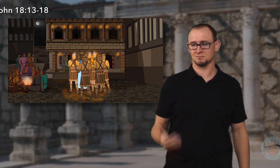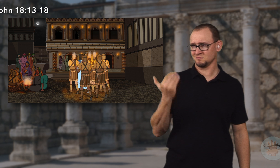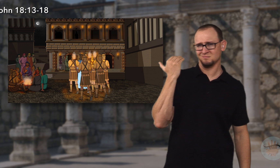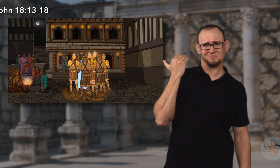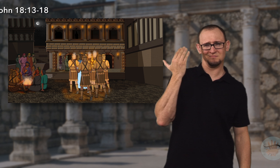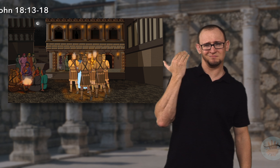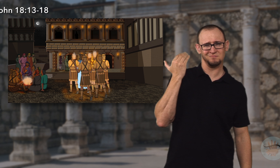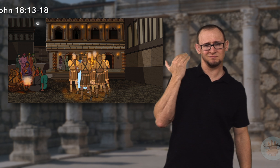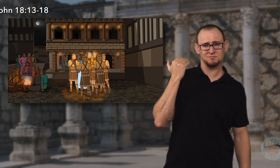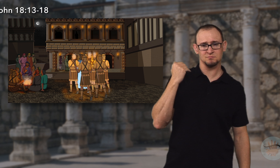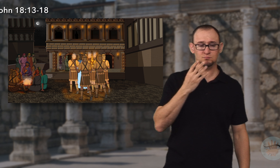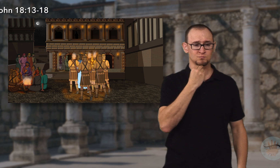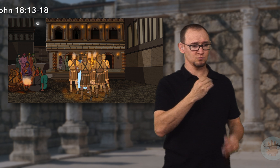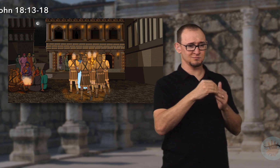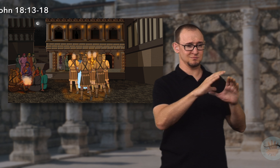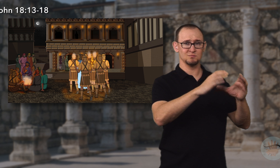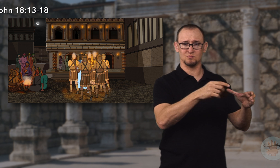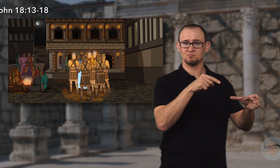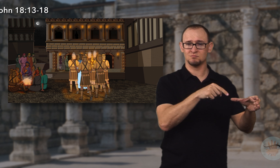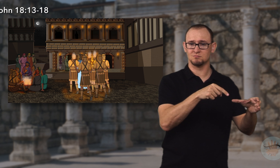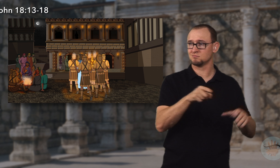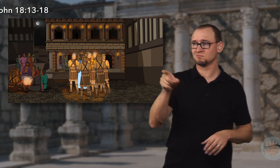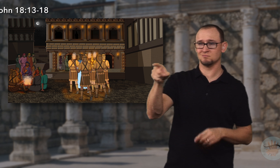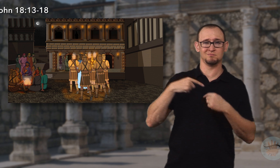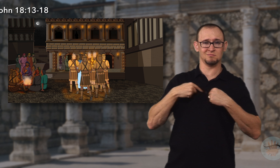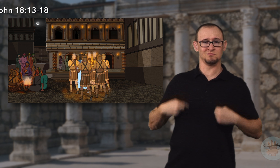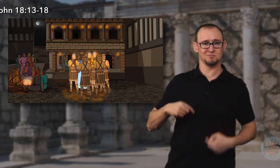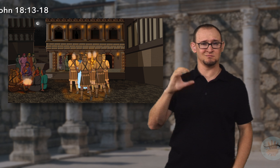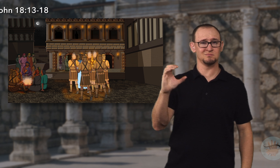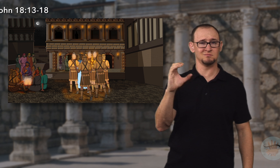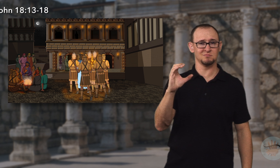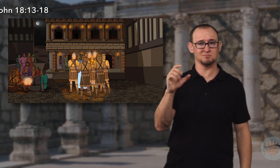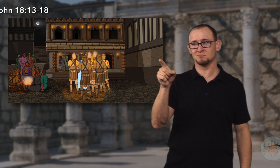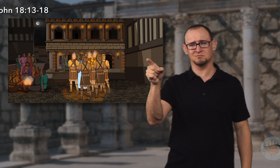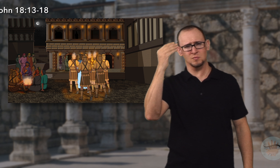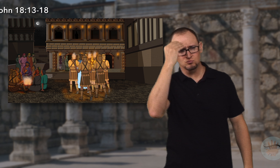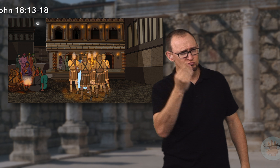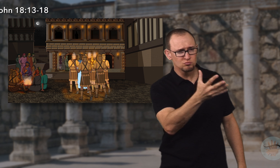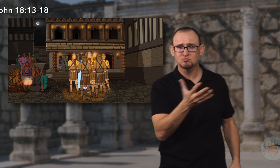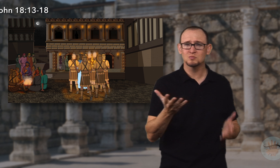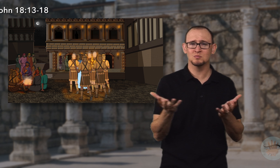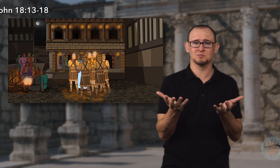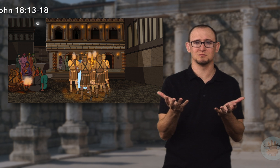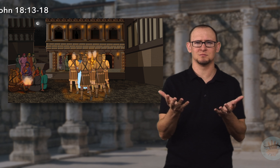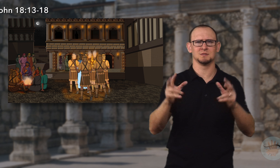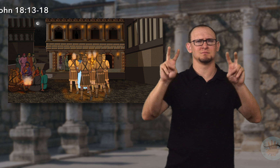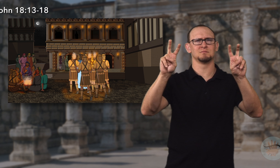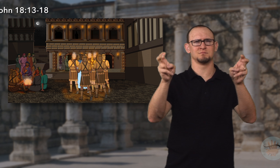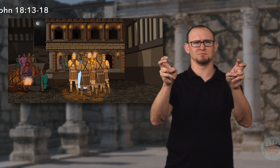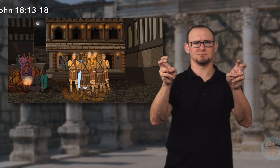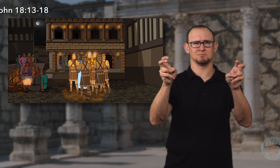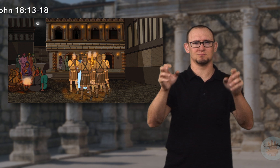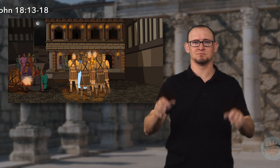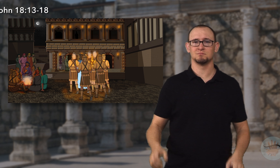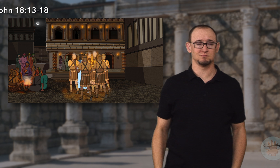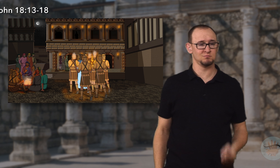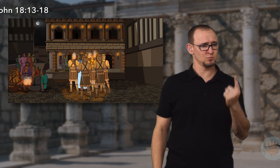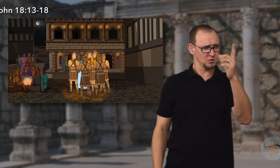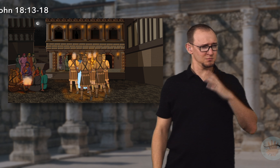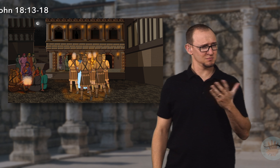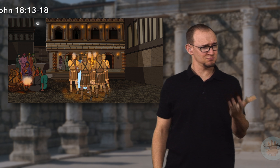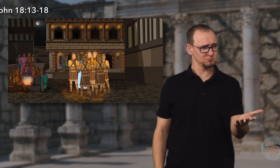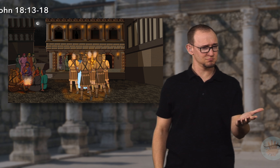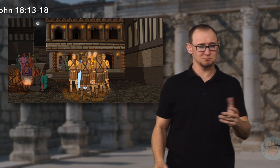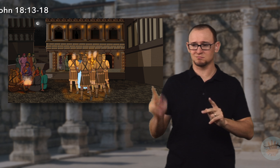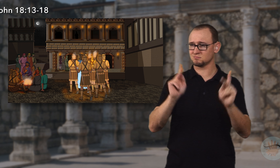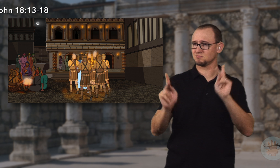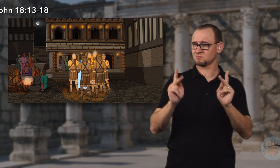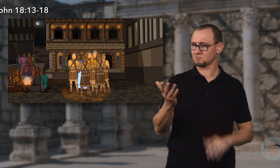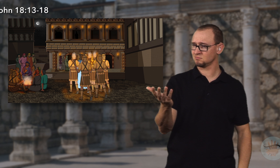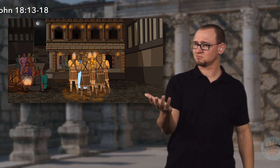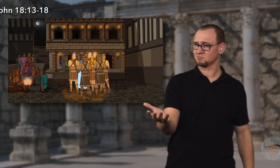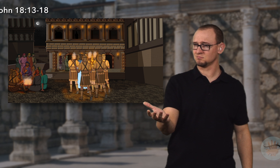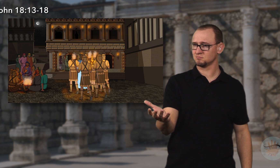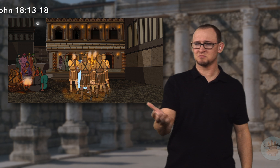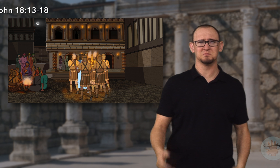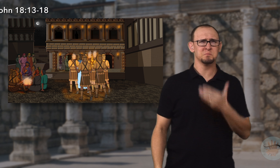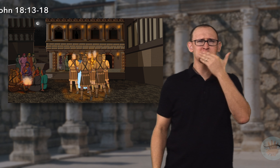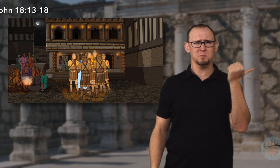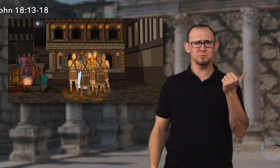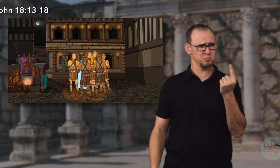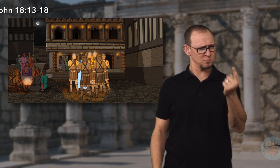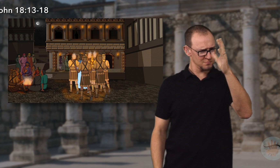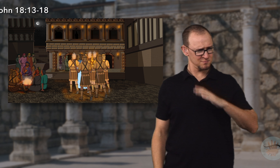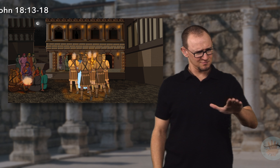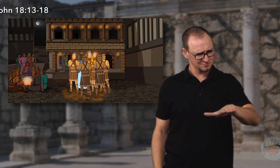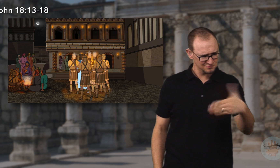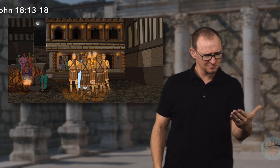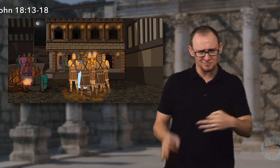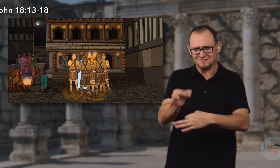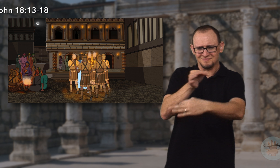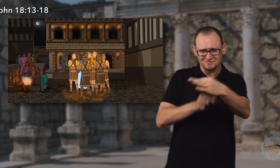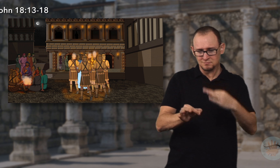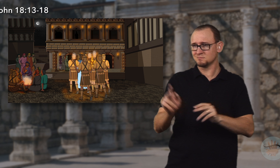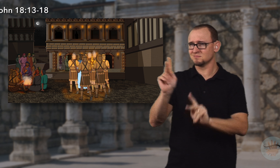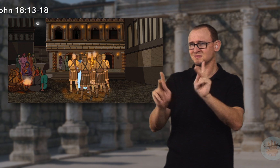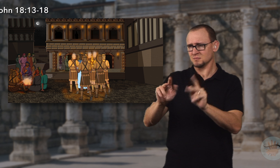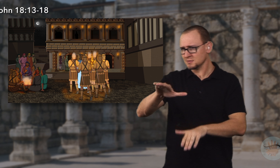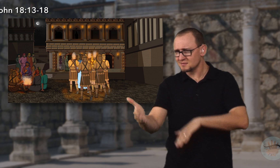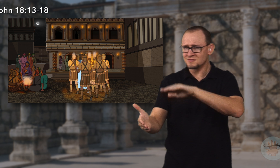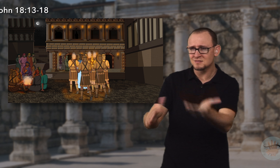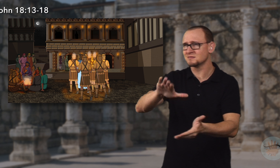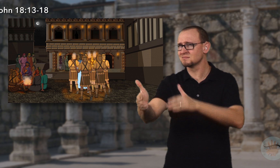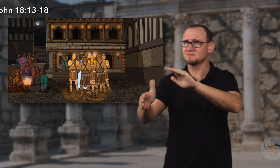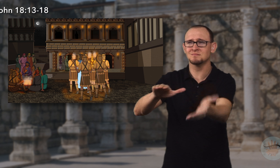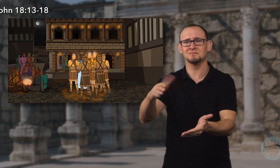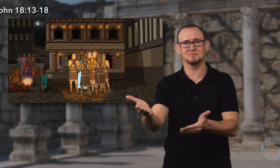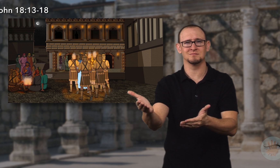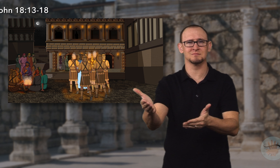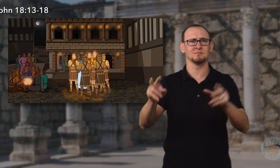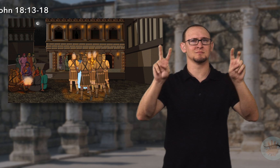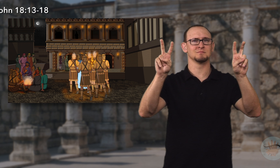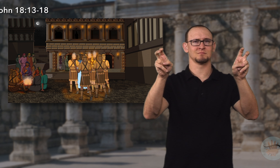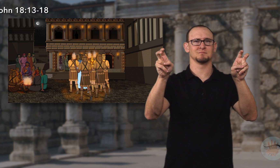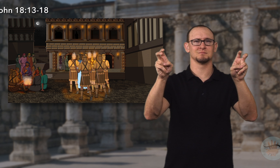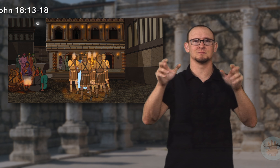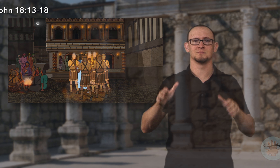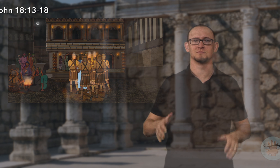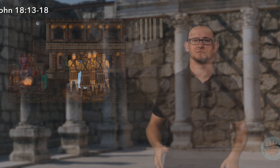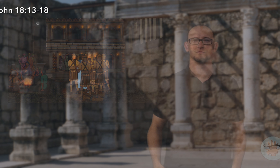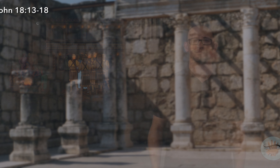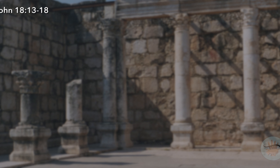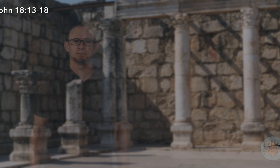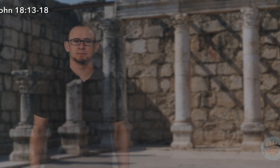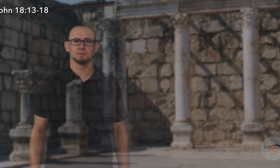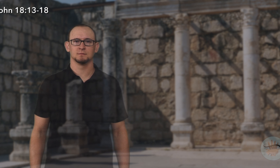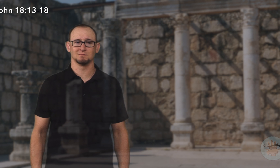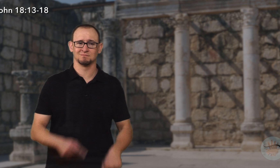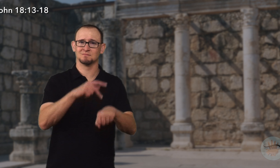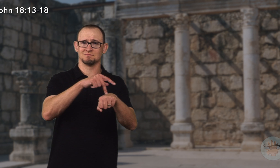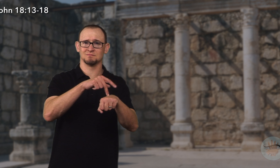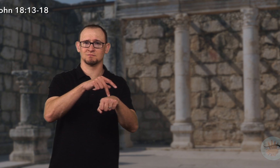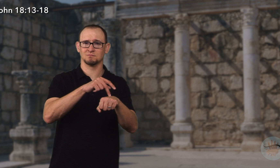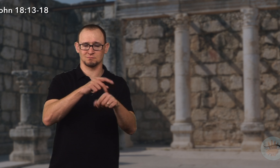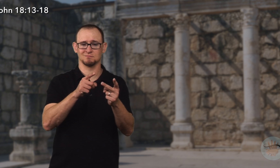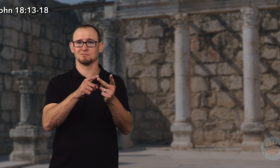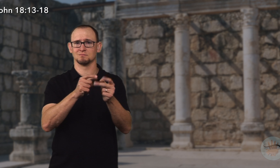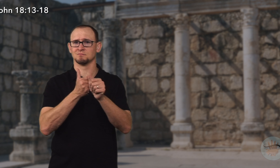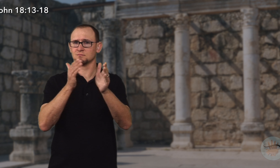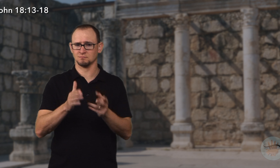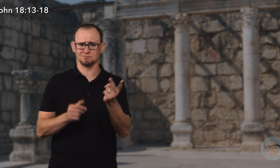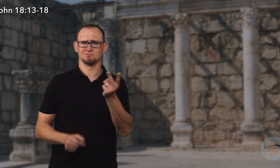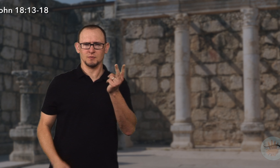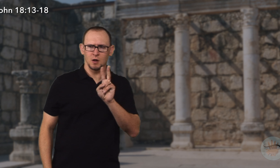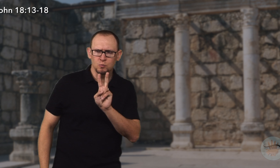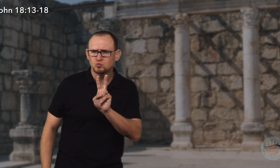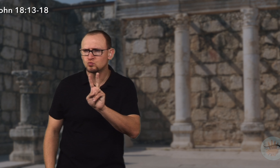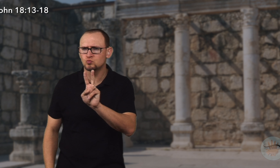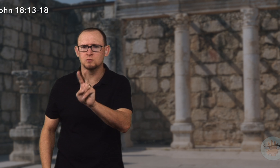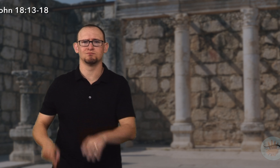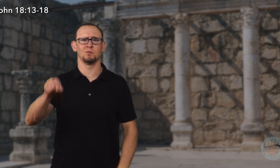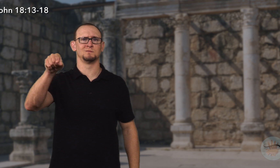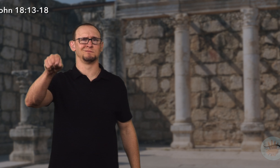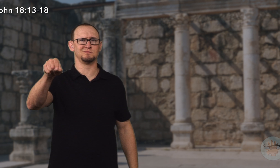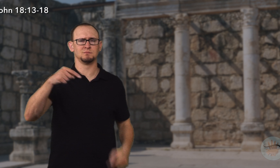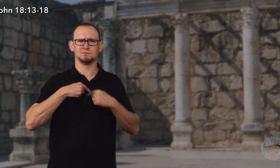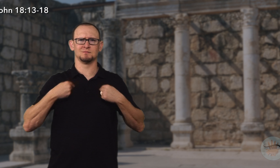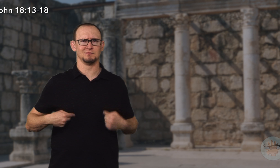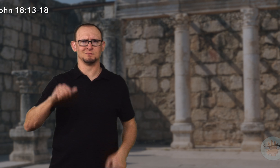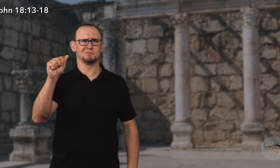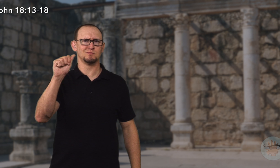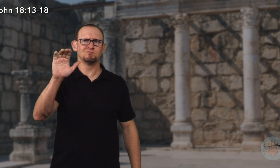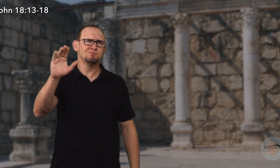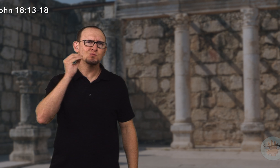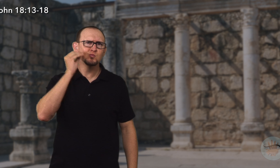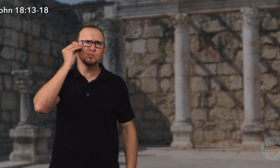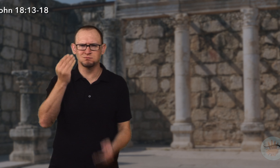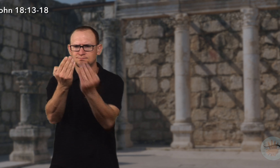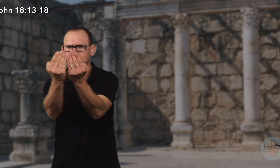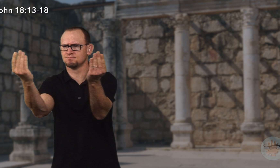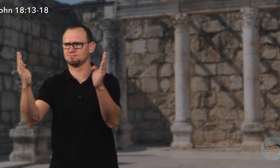Since that disciple was known to the high priest, he also went with Jesus into the courtyard of the high priest. But Peter stood outside at the door.